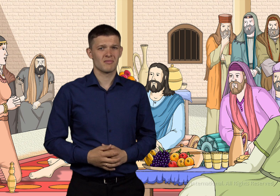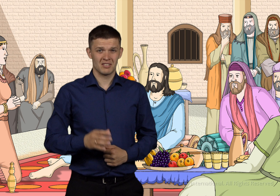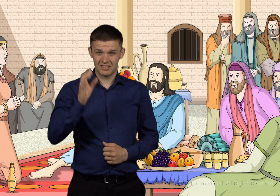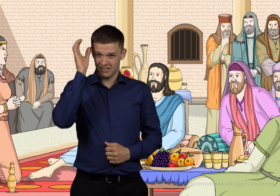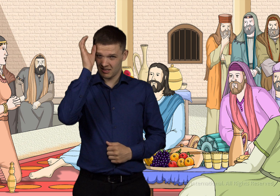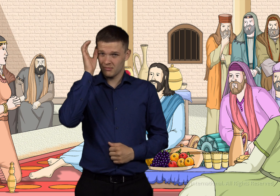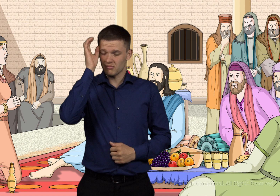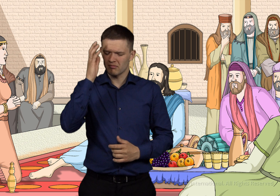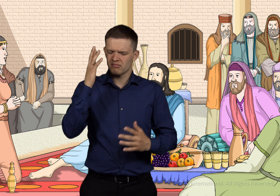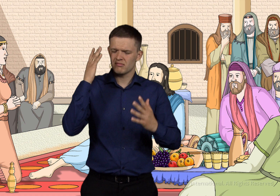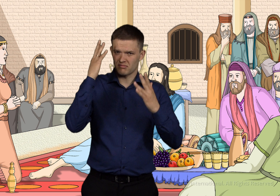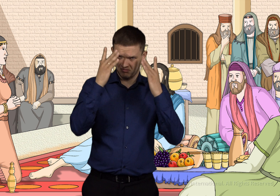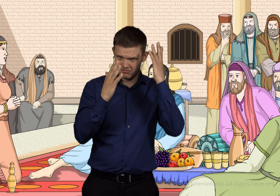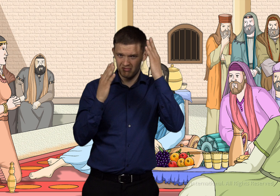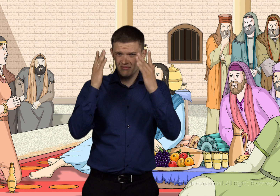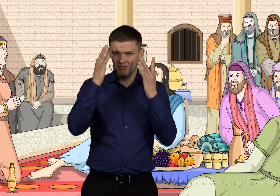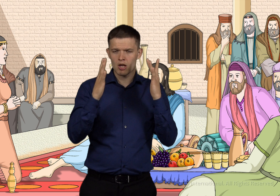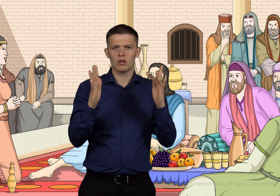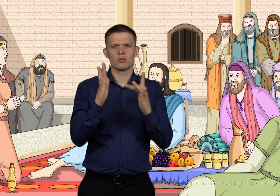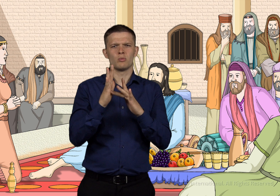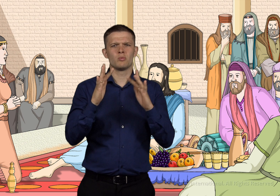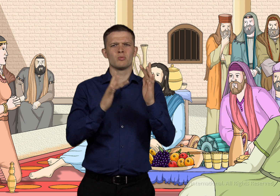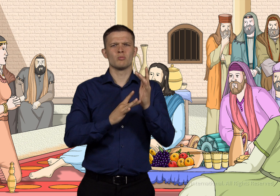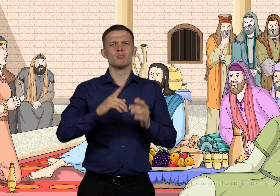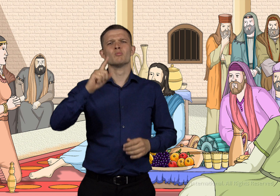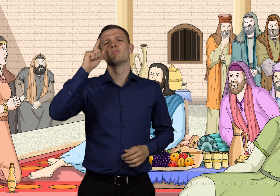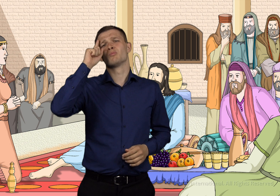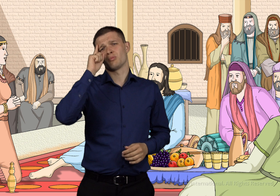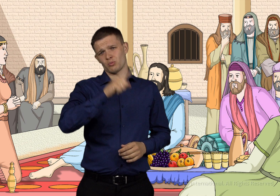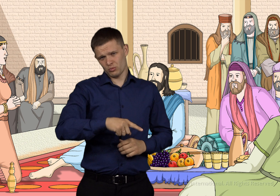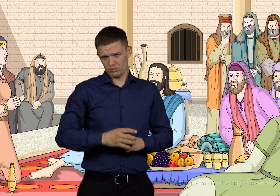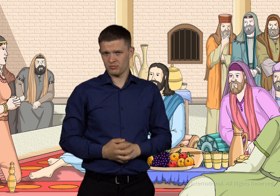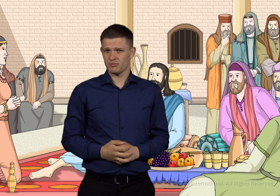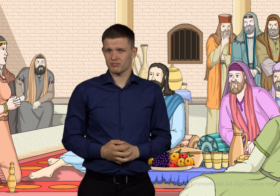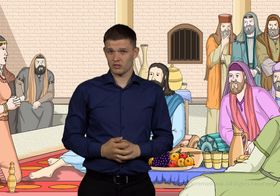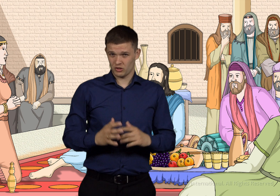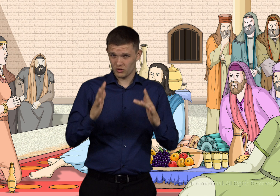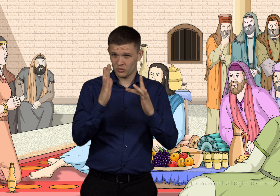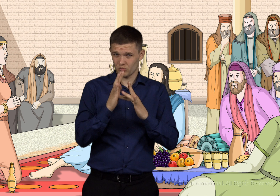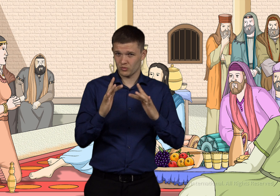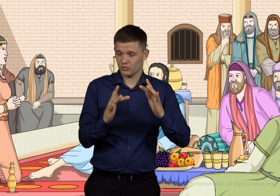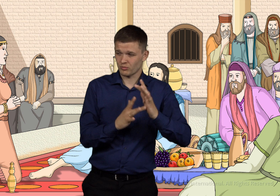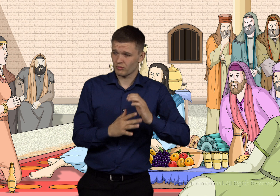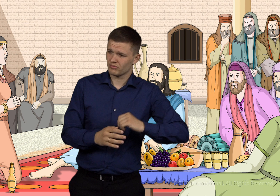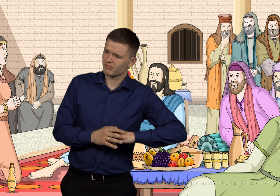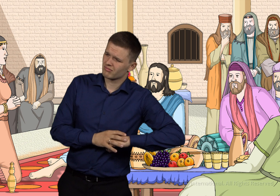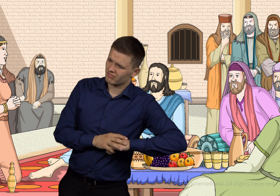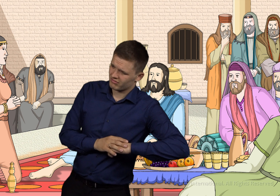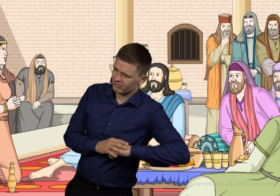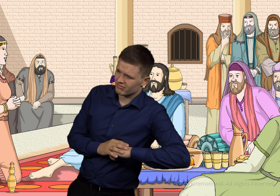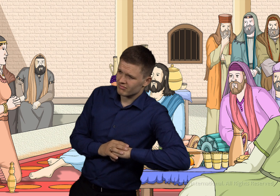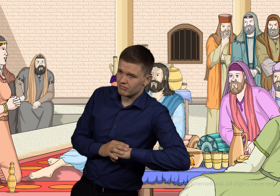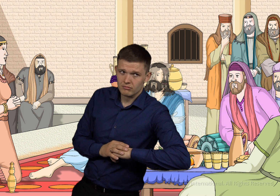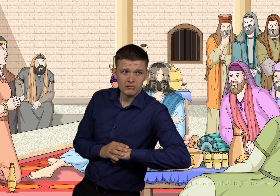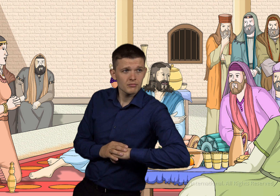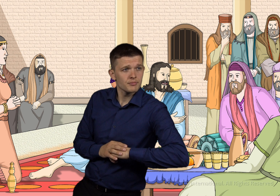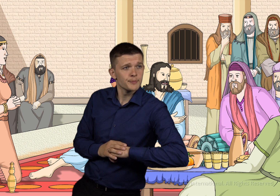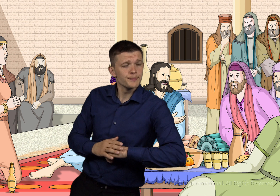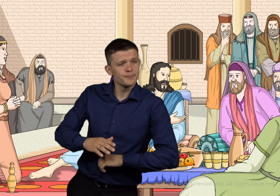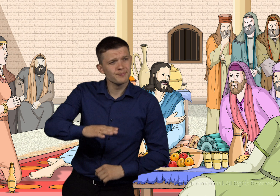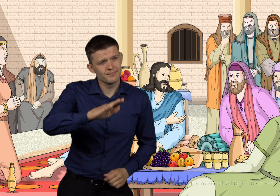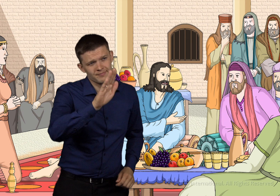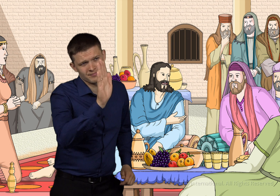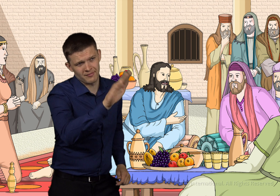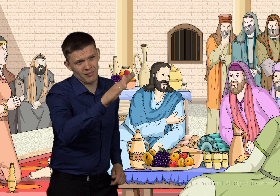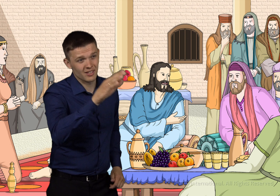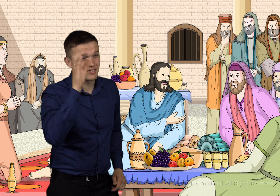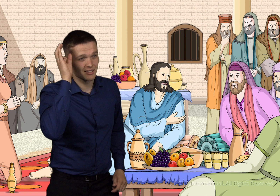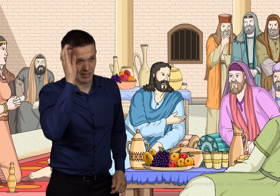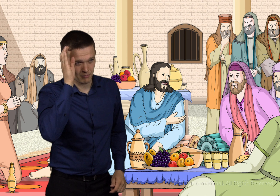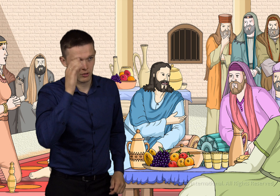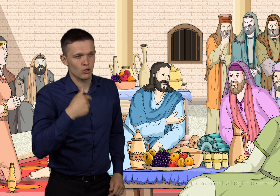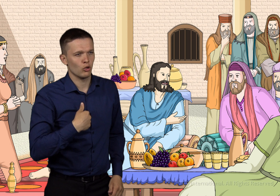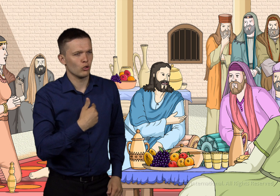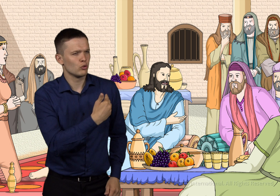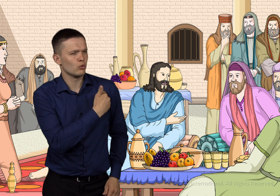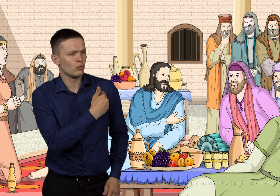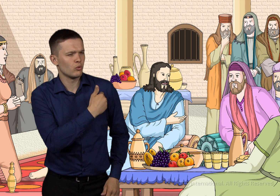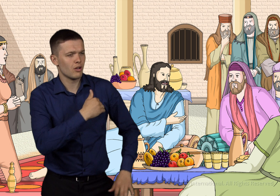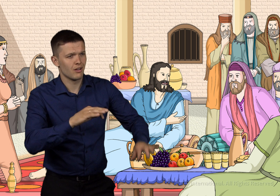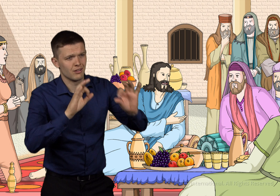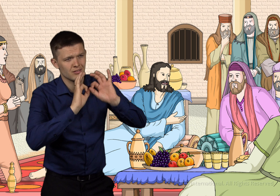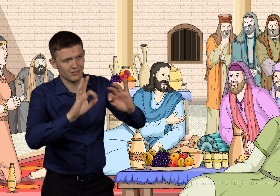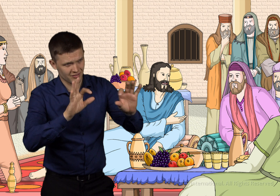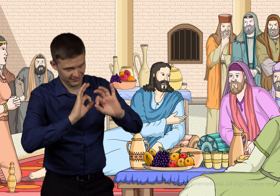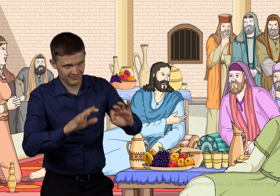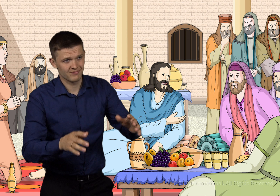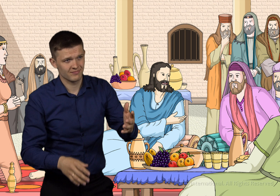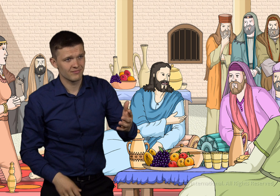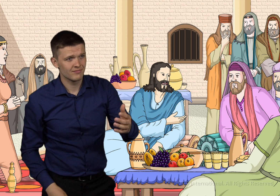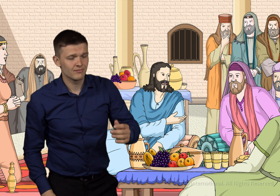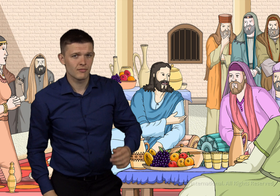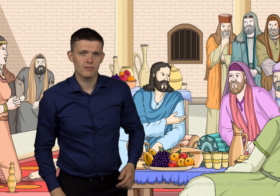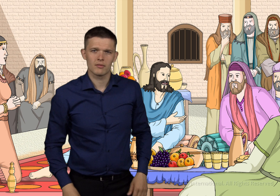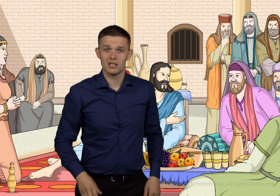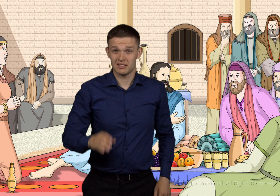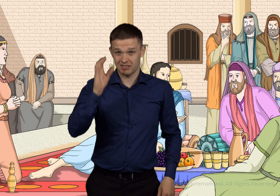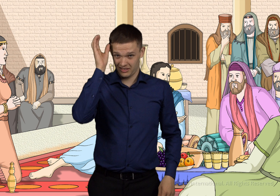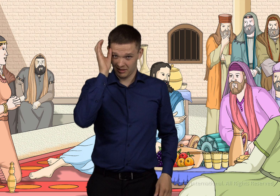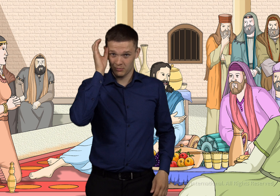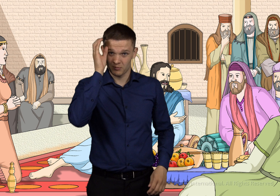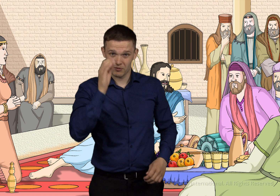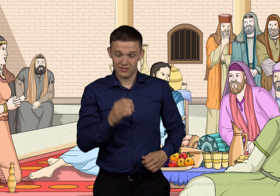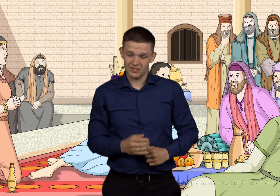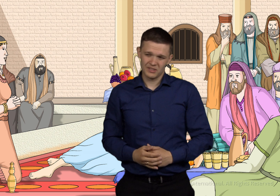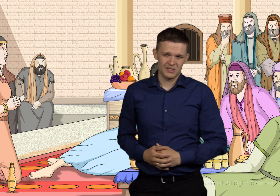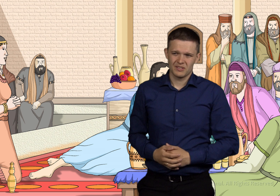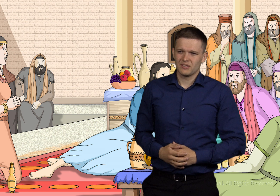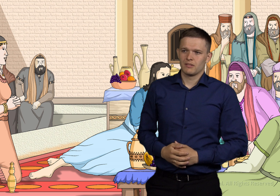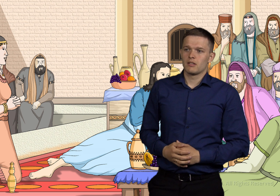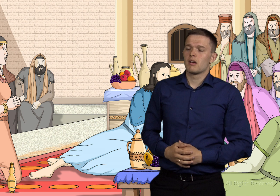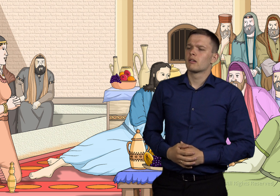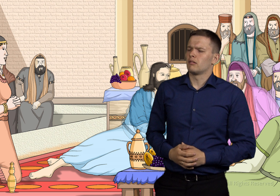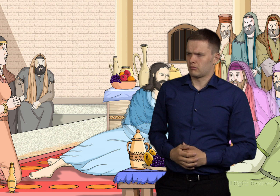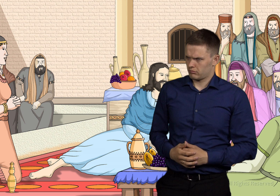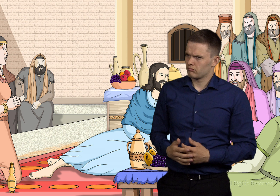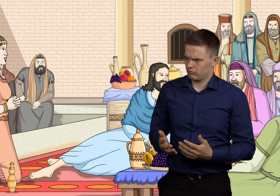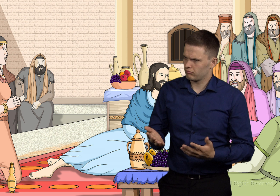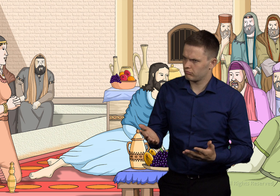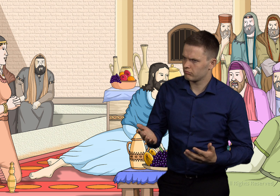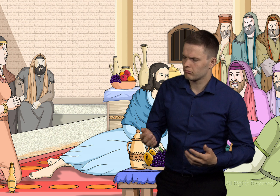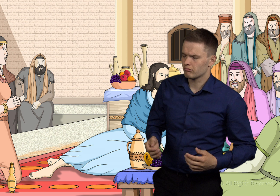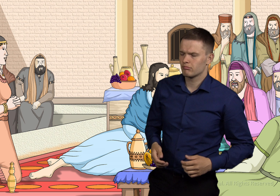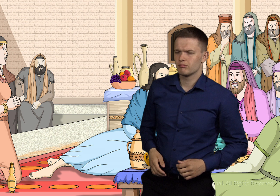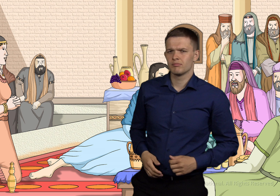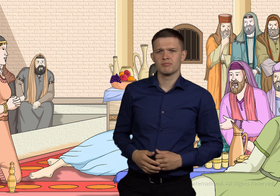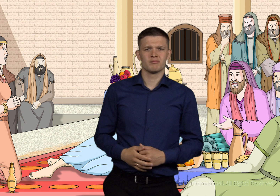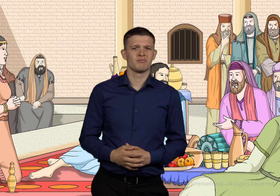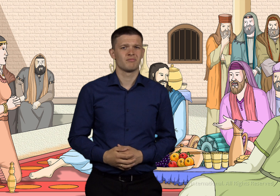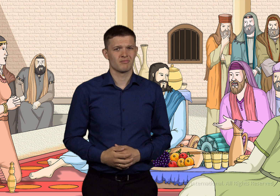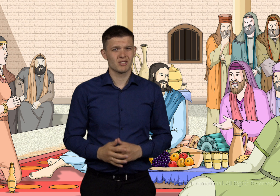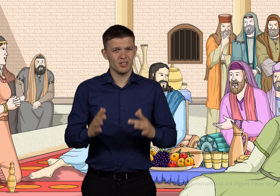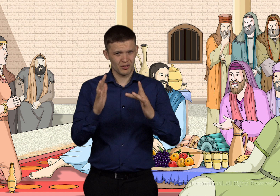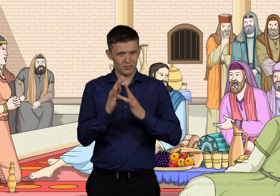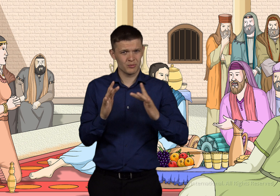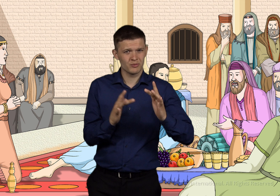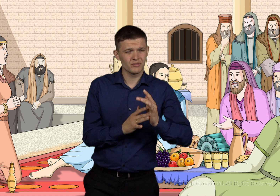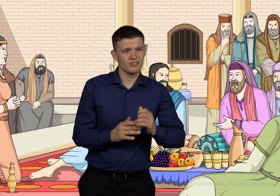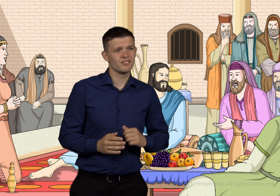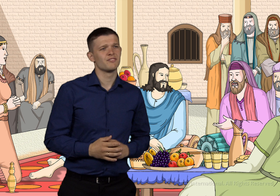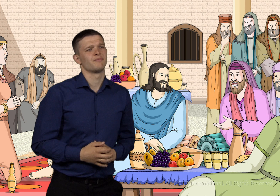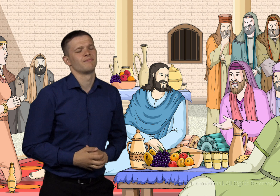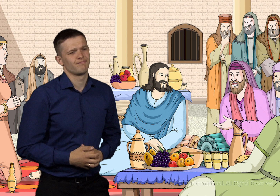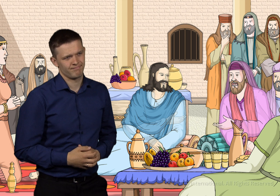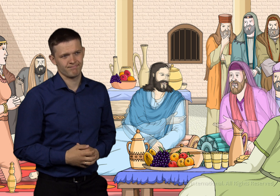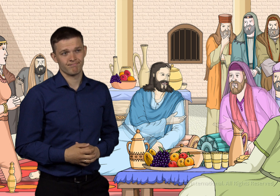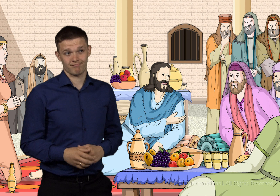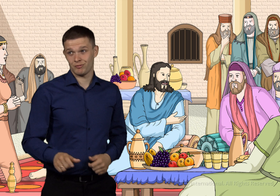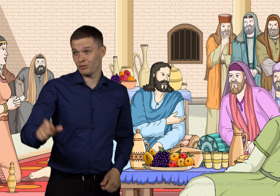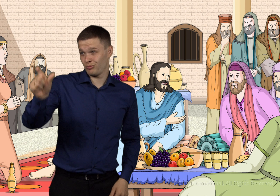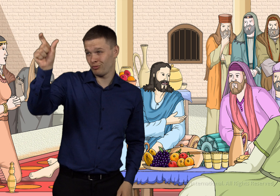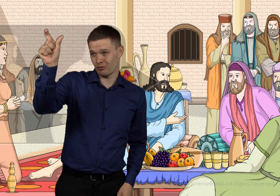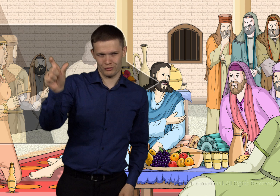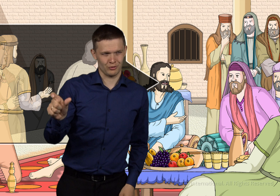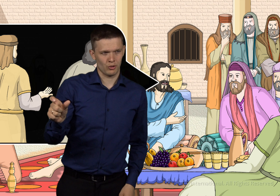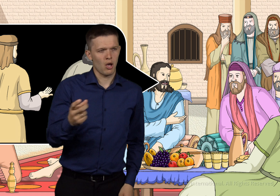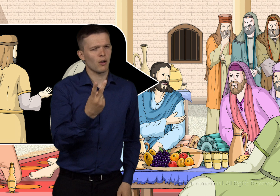But Jesus answered him, “Simon, I have something to tell you.” “Tell me, Teacher,” he said.